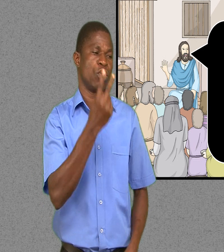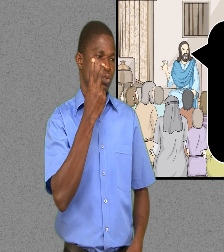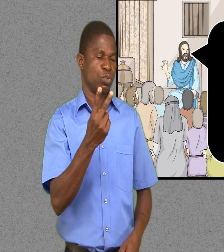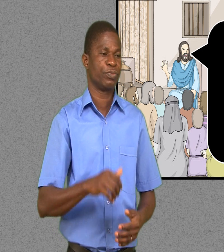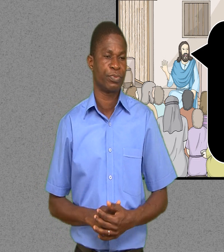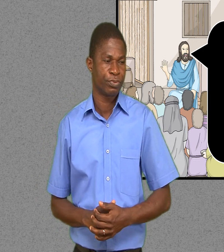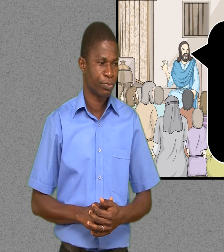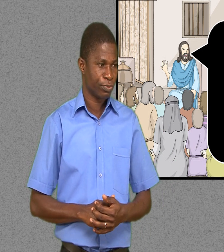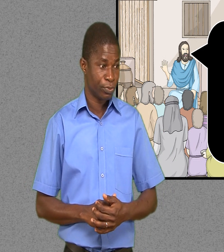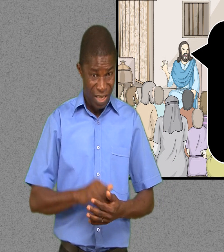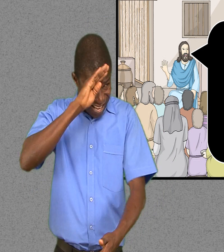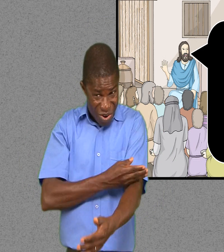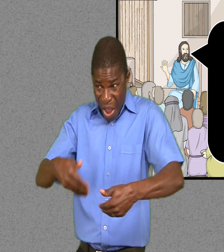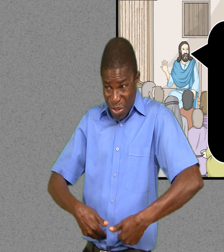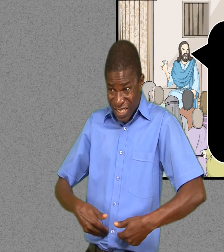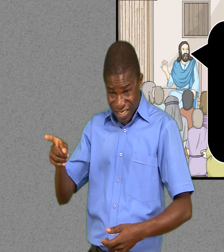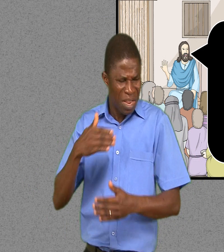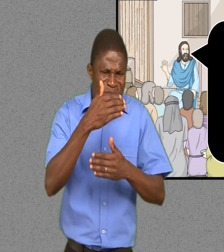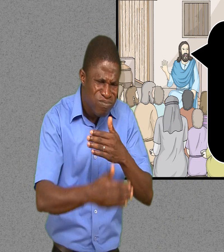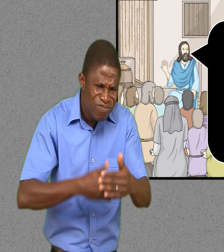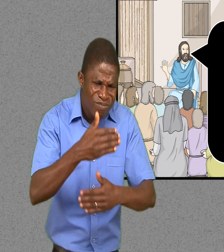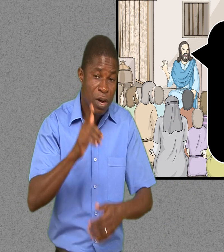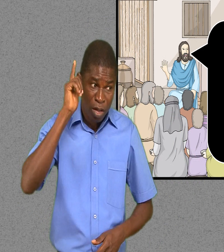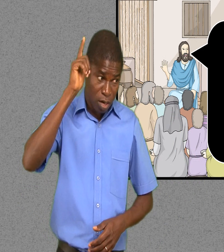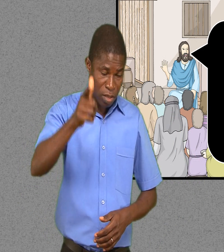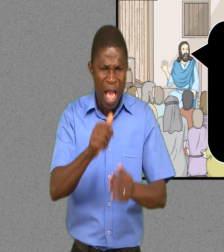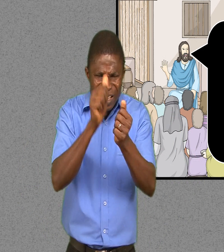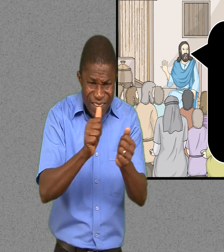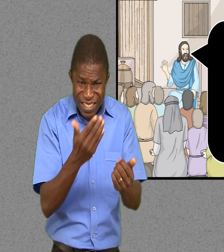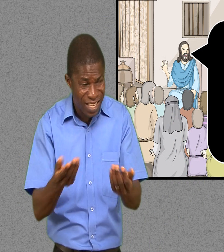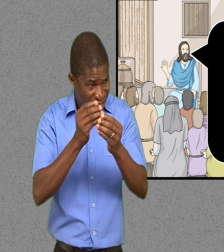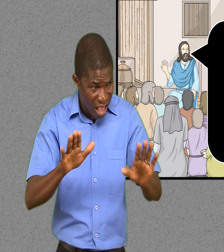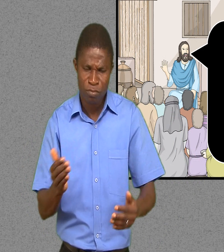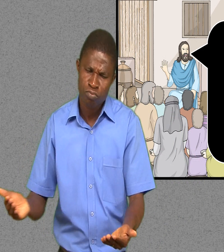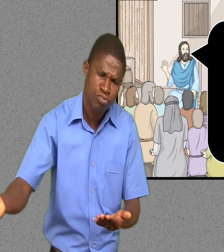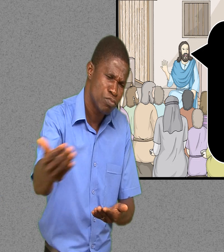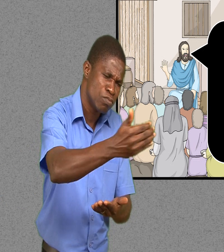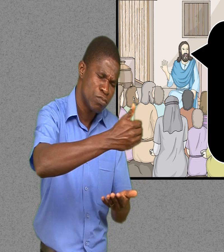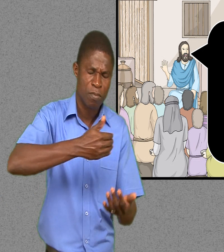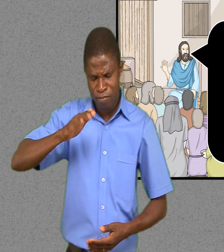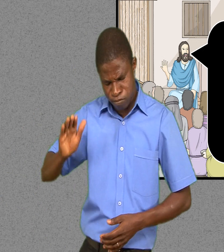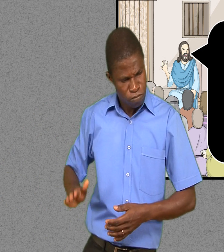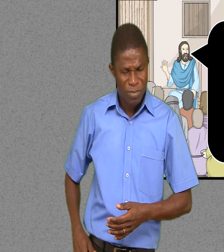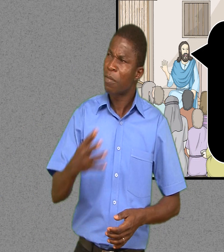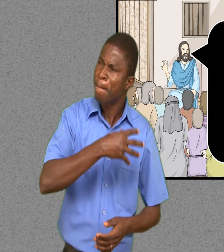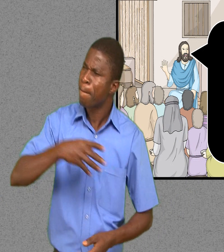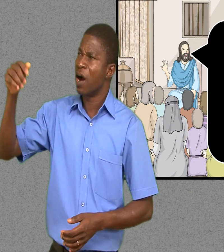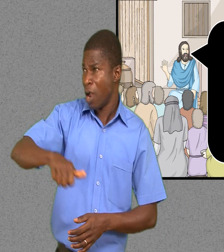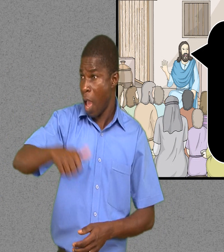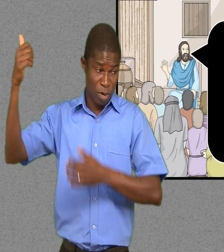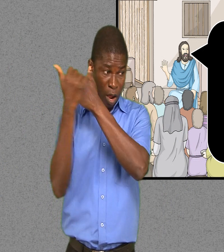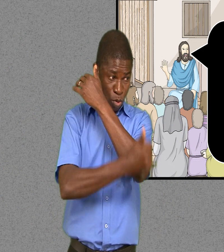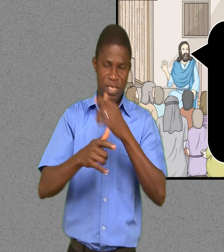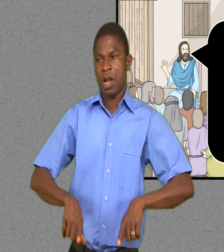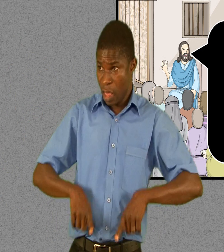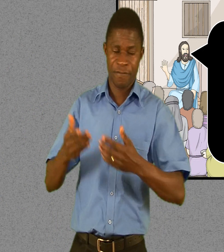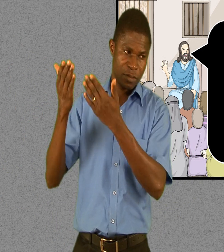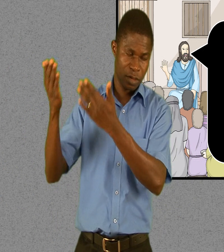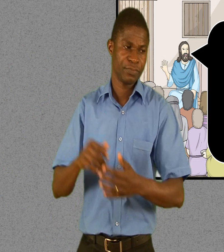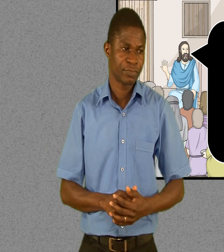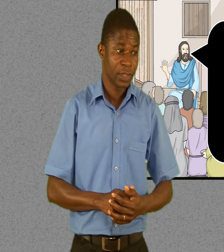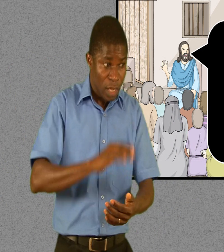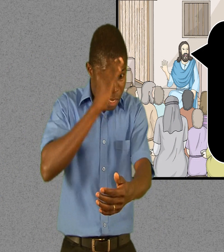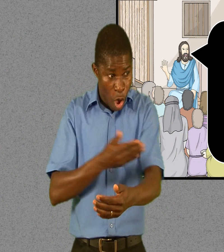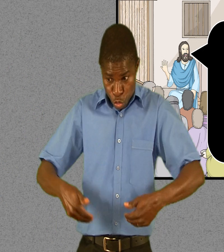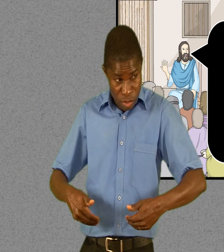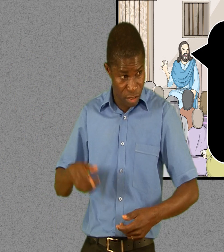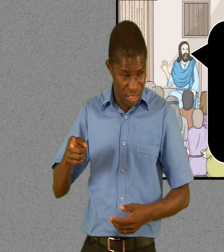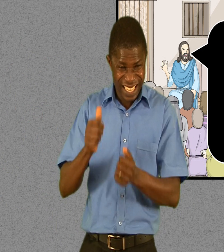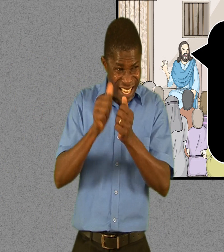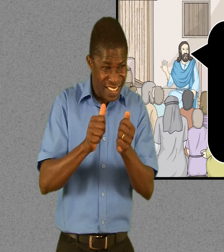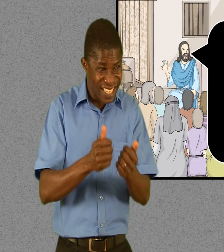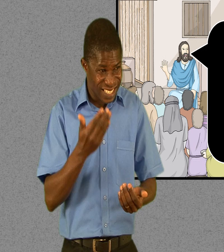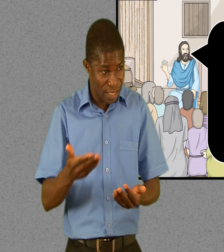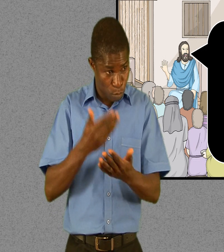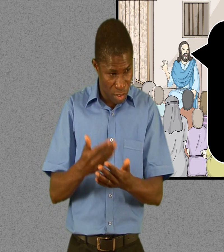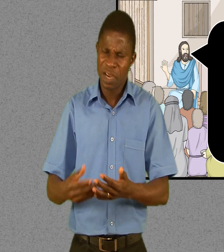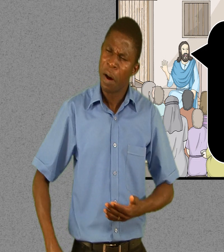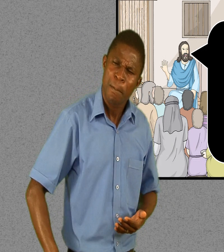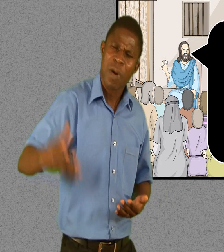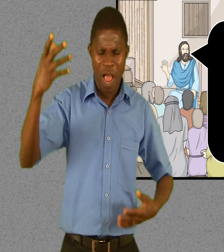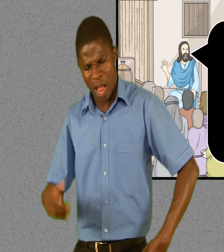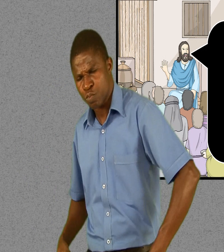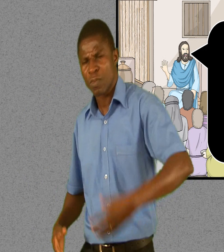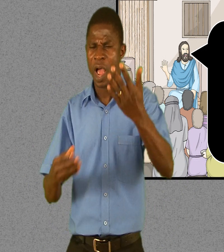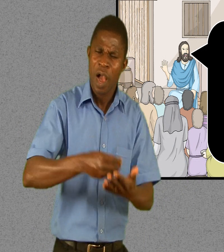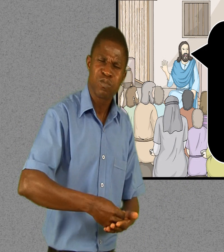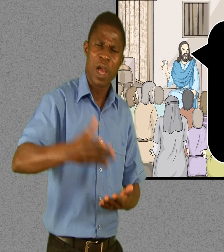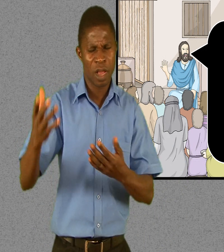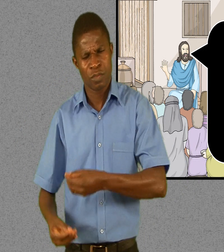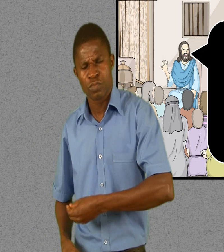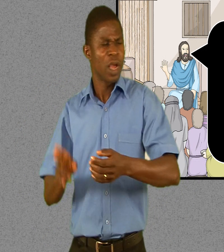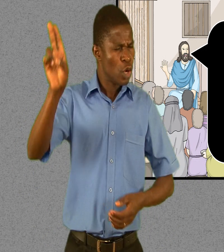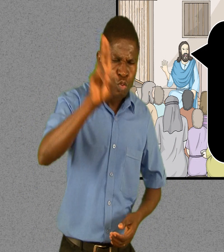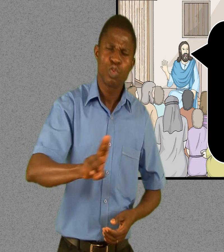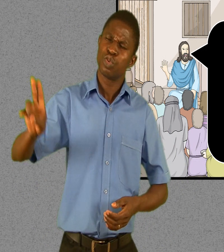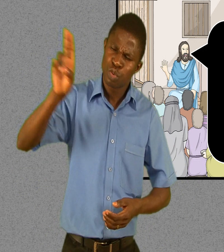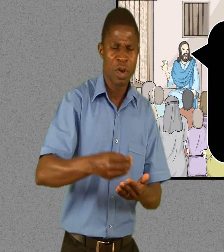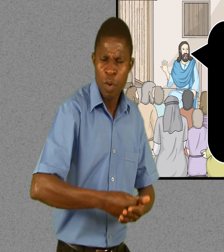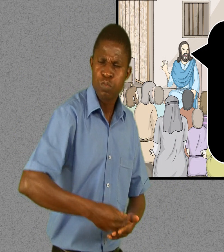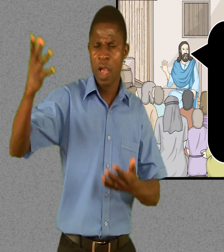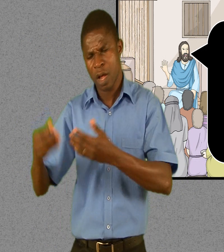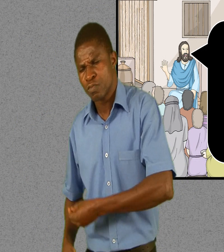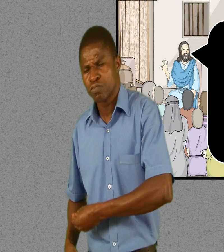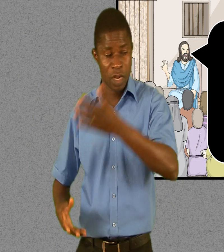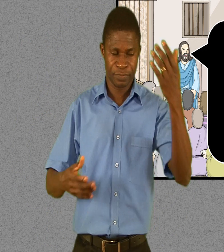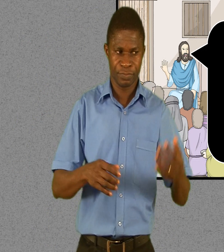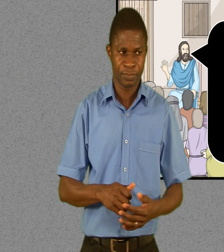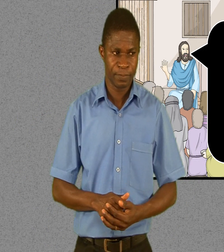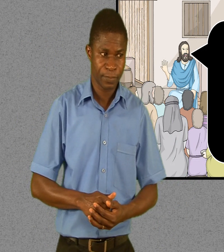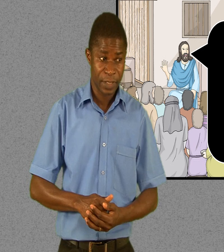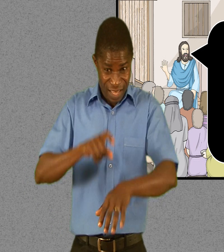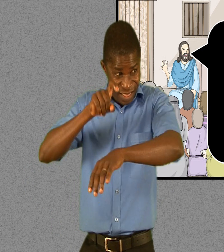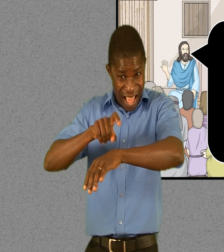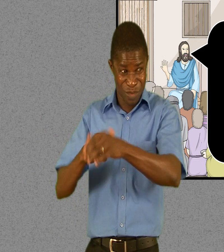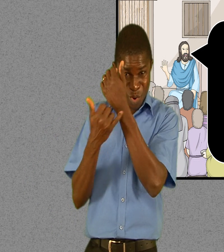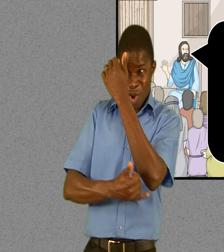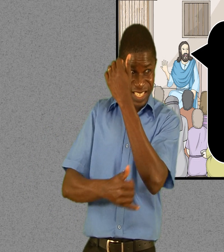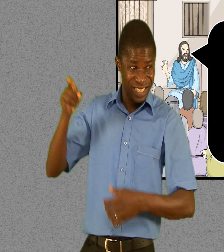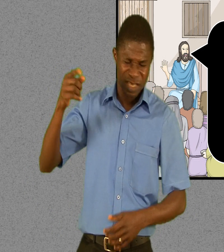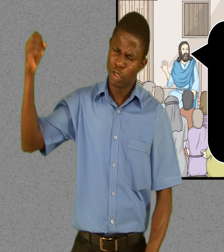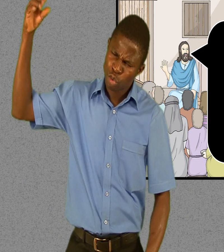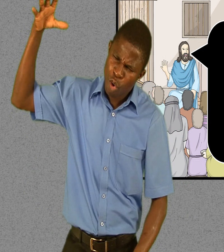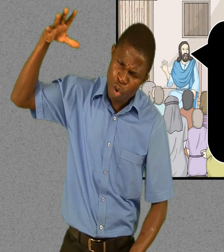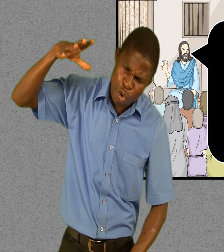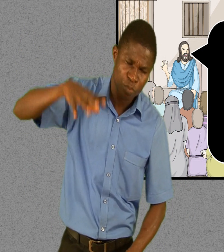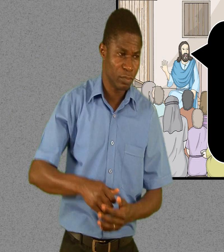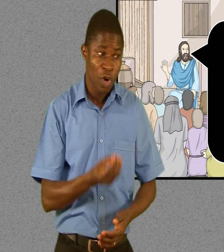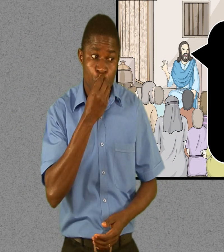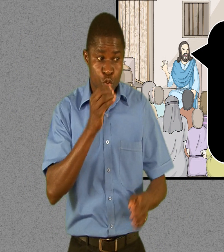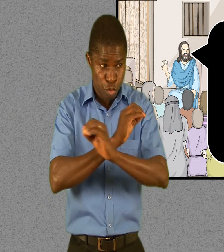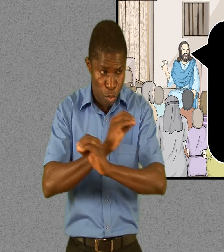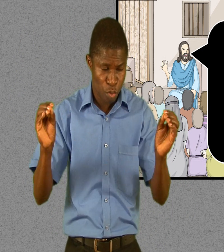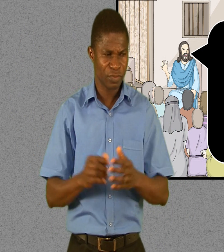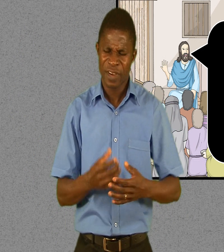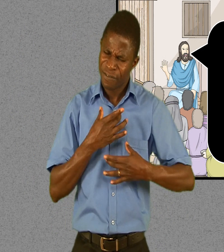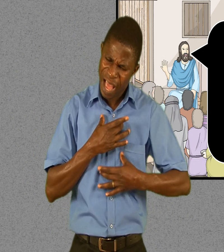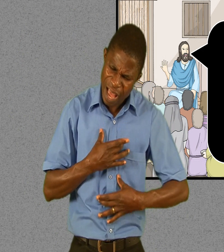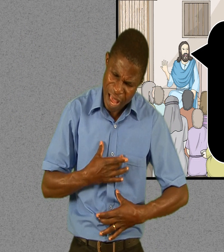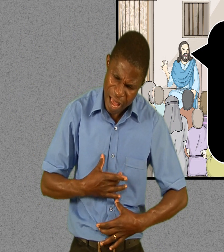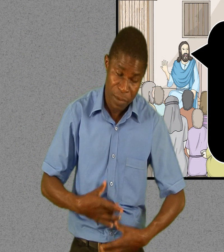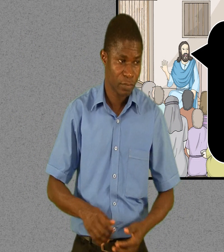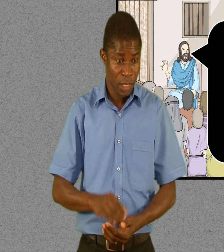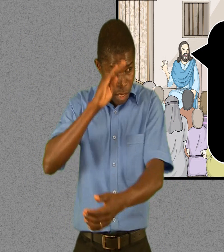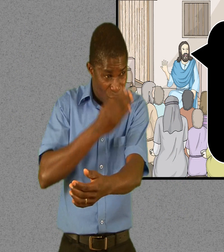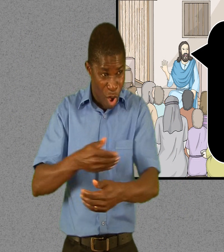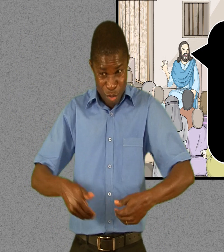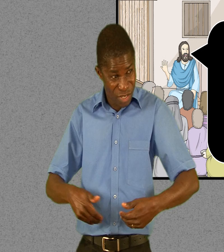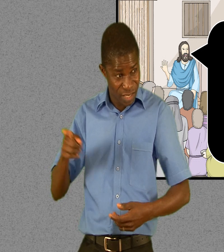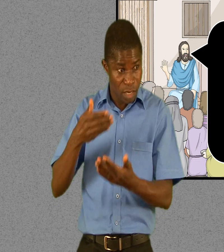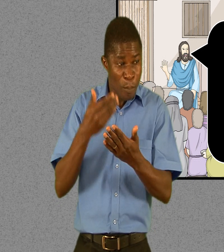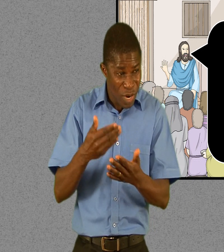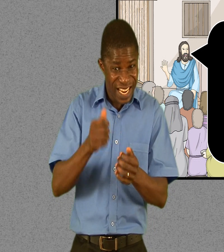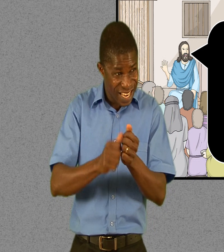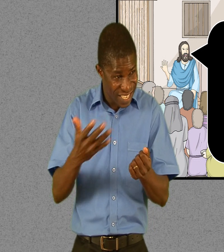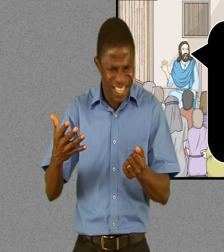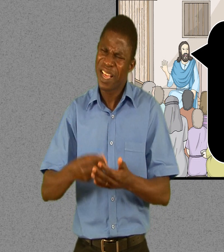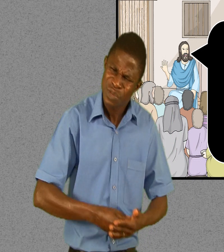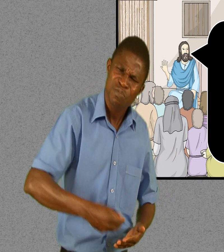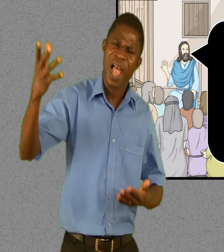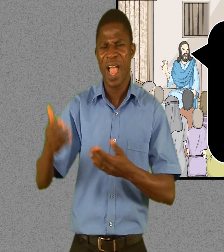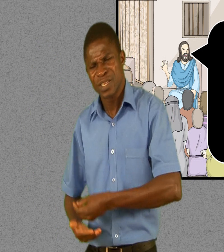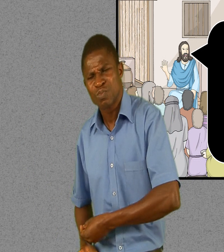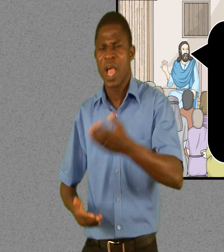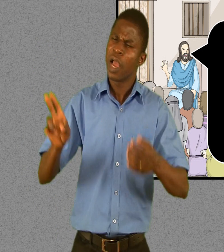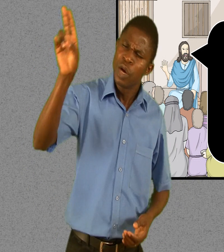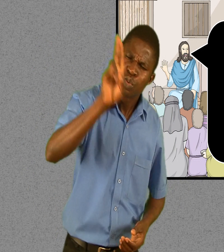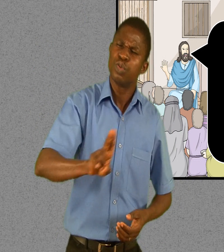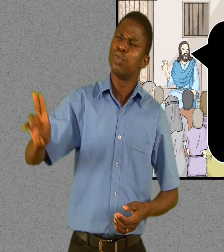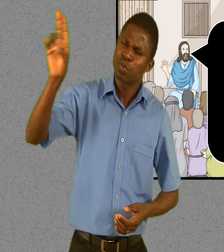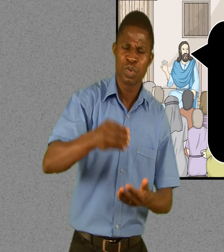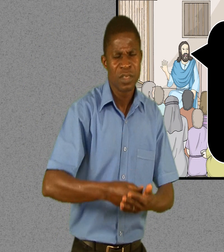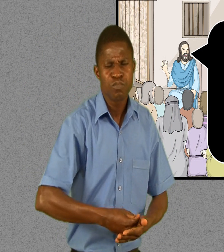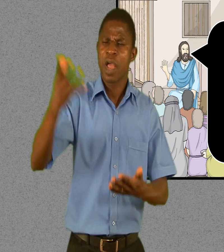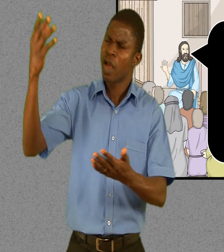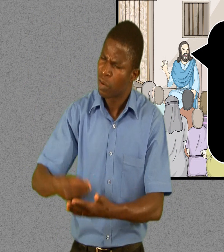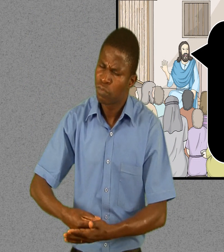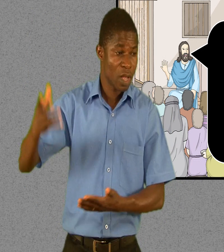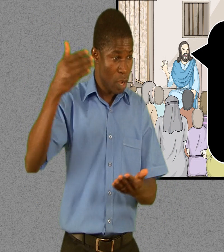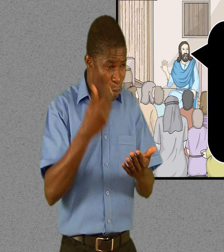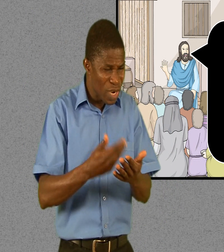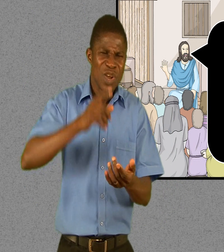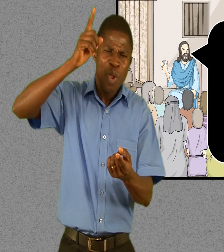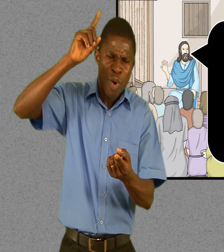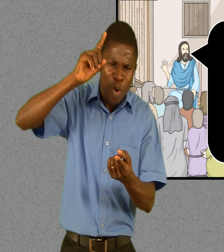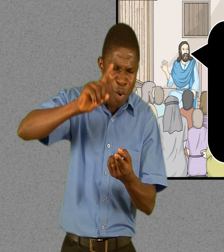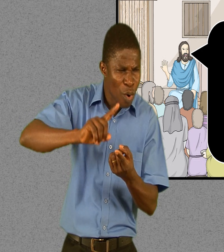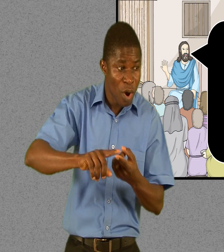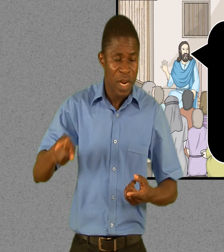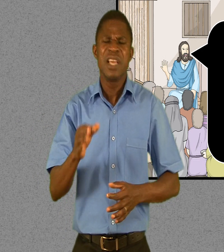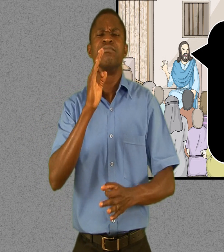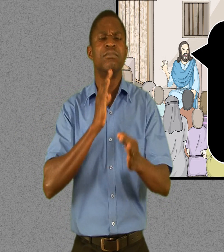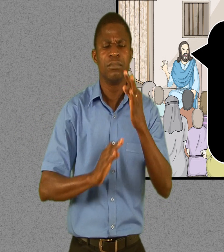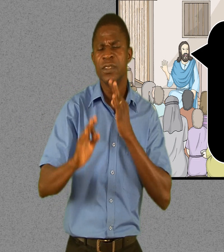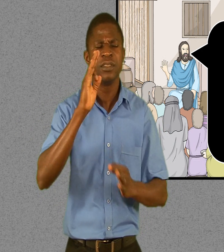After a few days, the younger son got everything together and journeyed to a distant country, where he squandered his wealth in wild living.